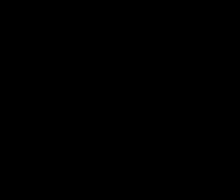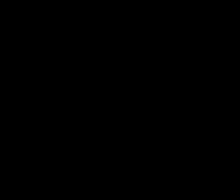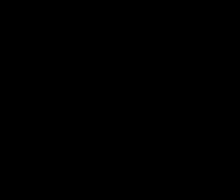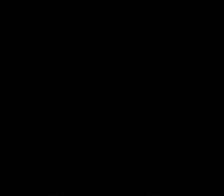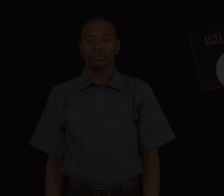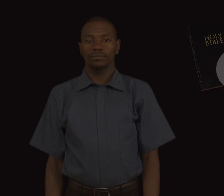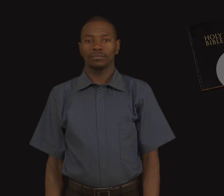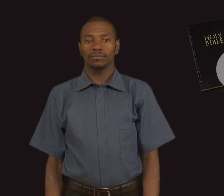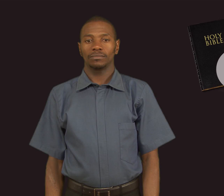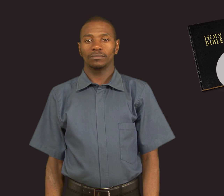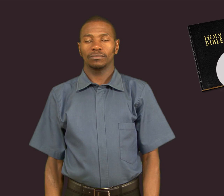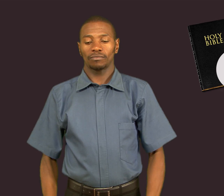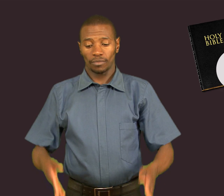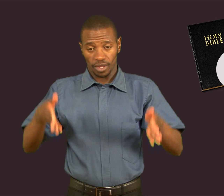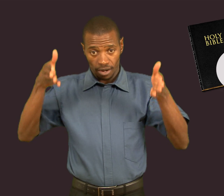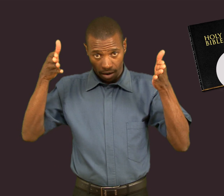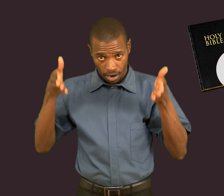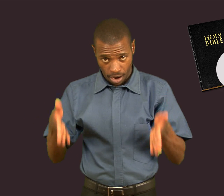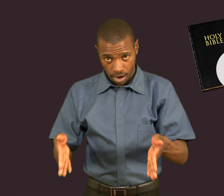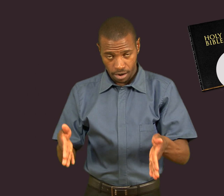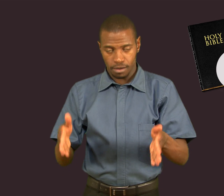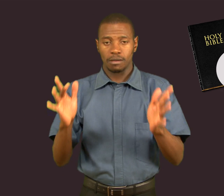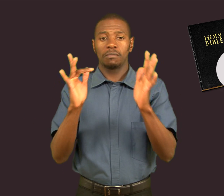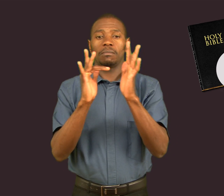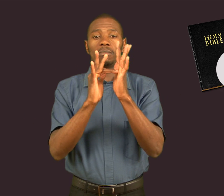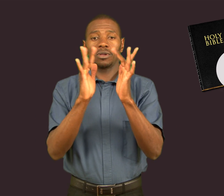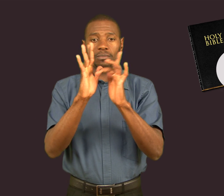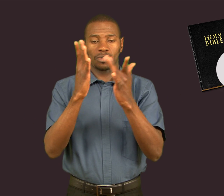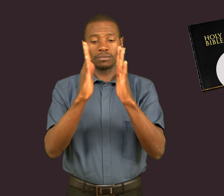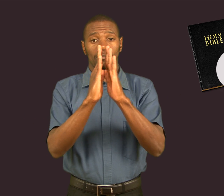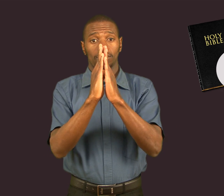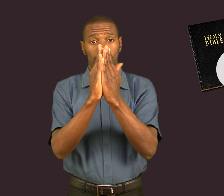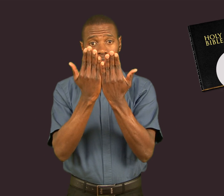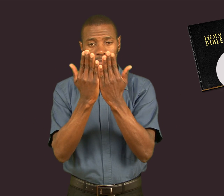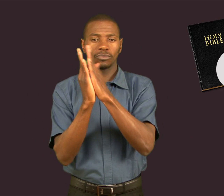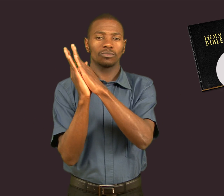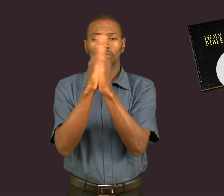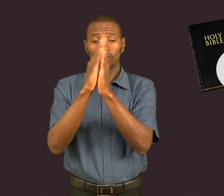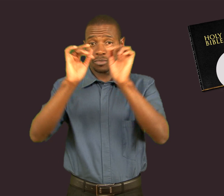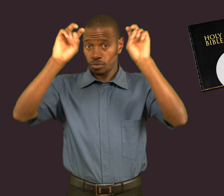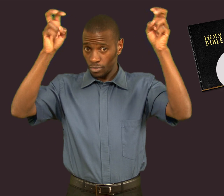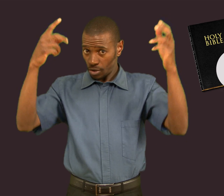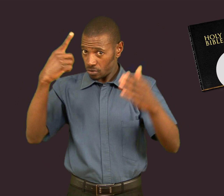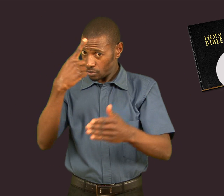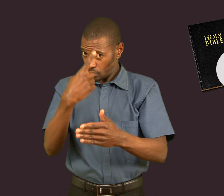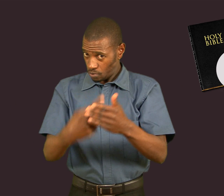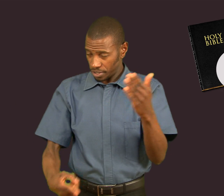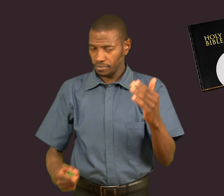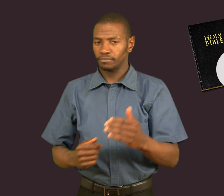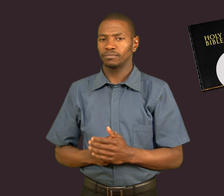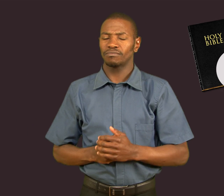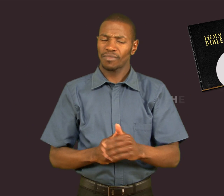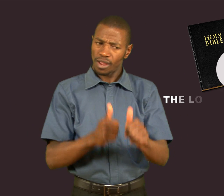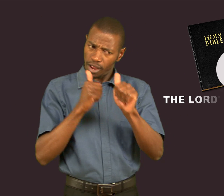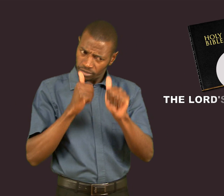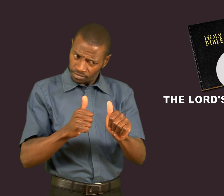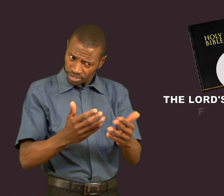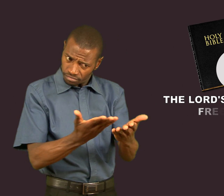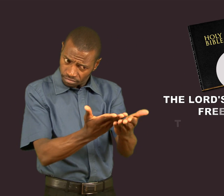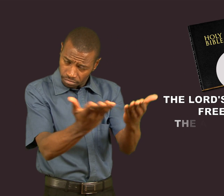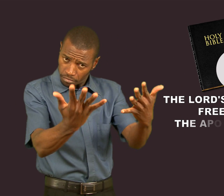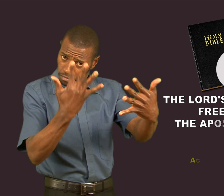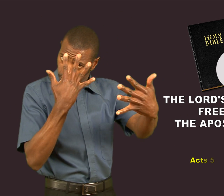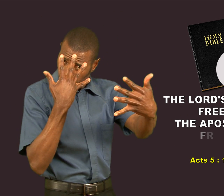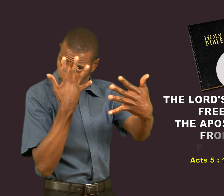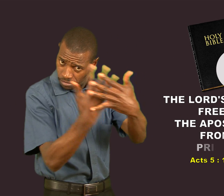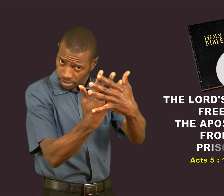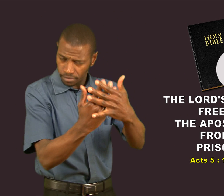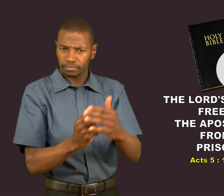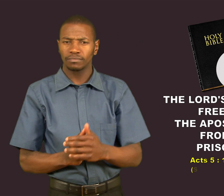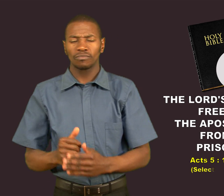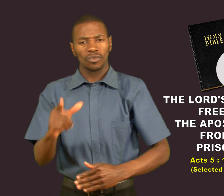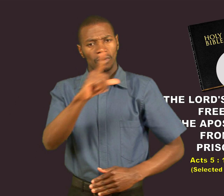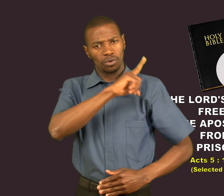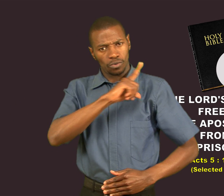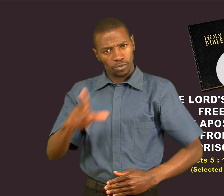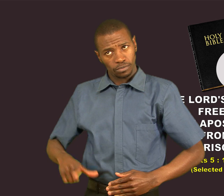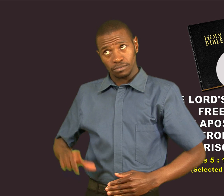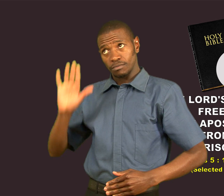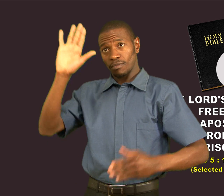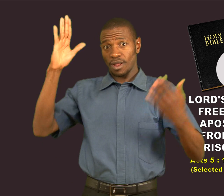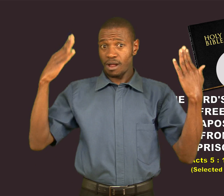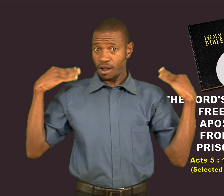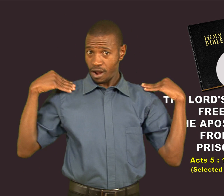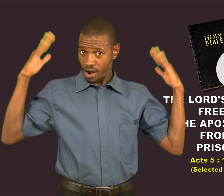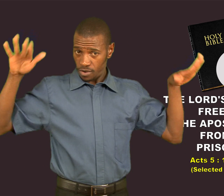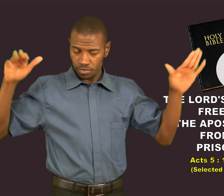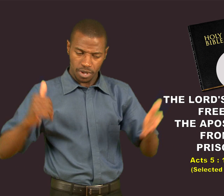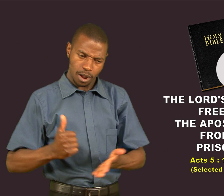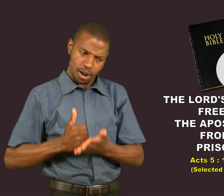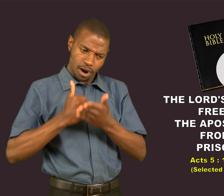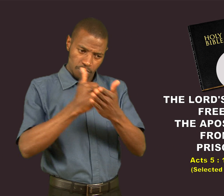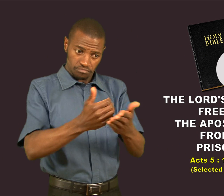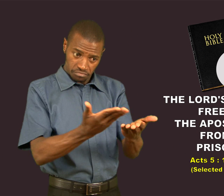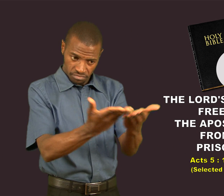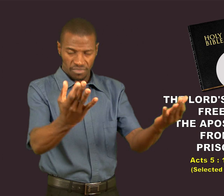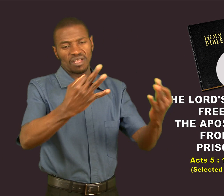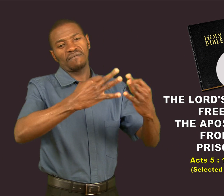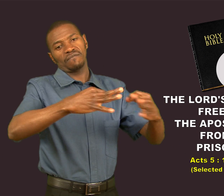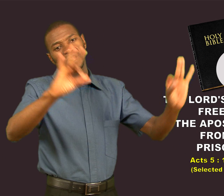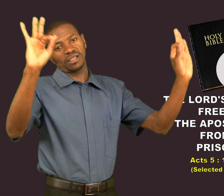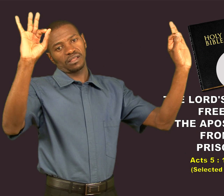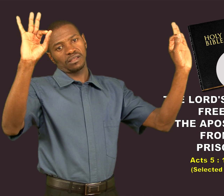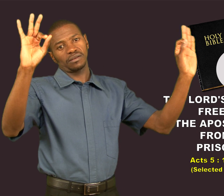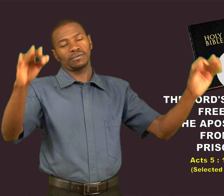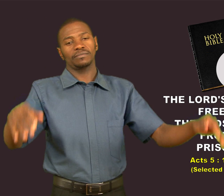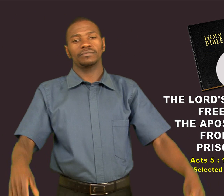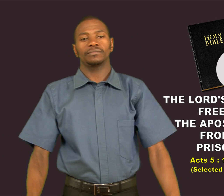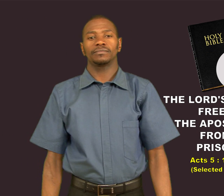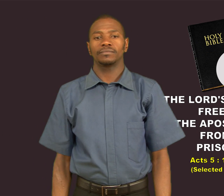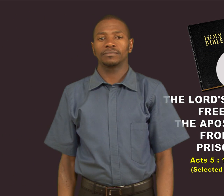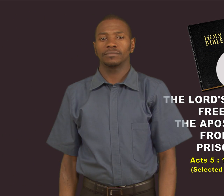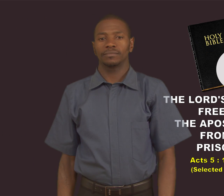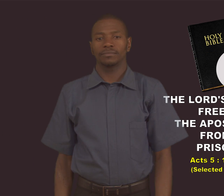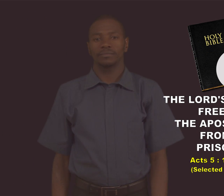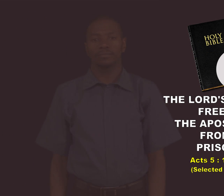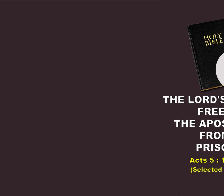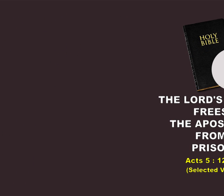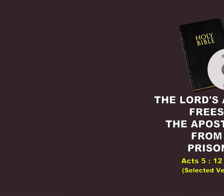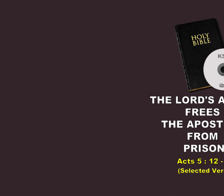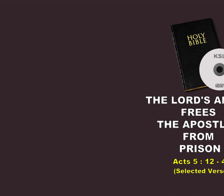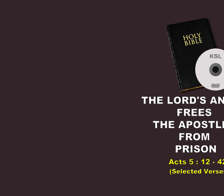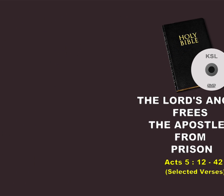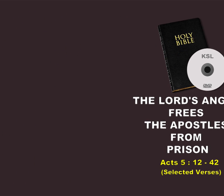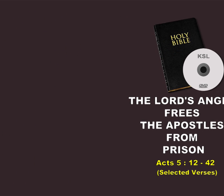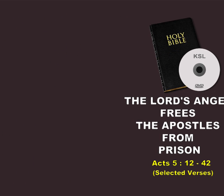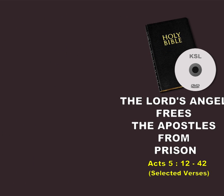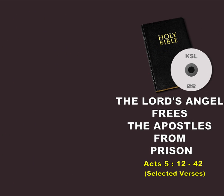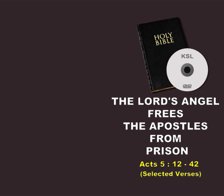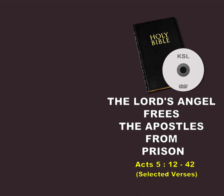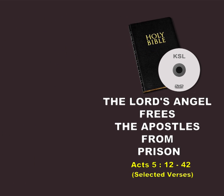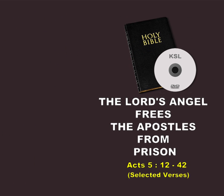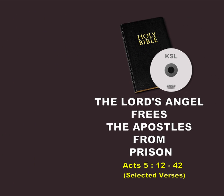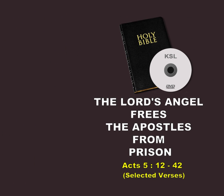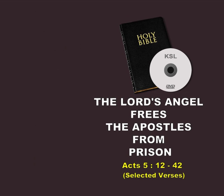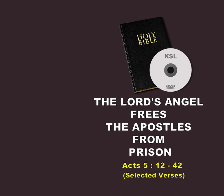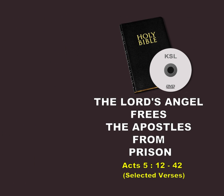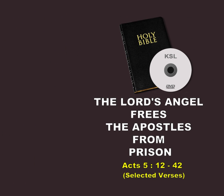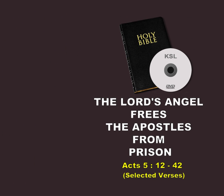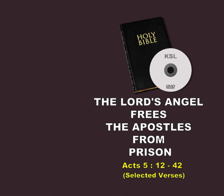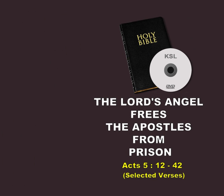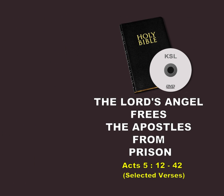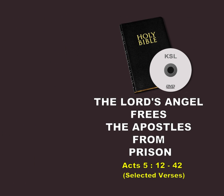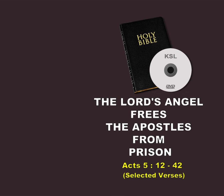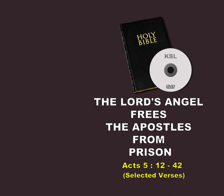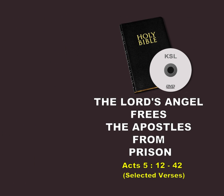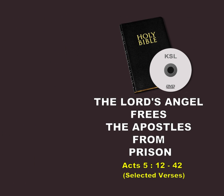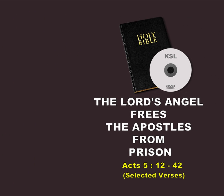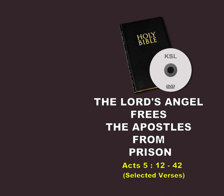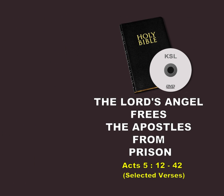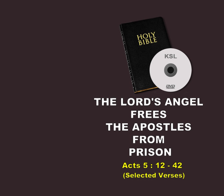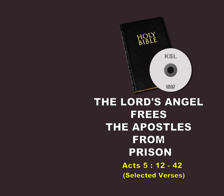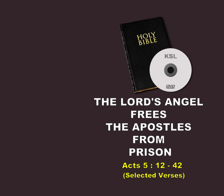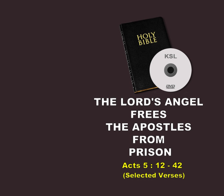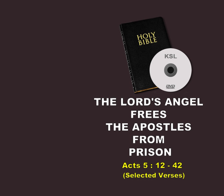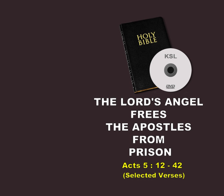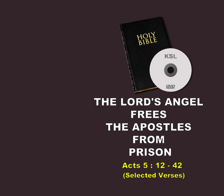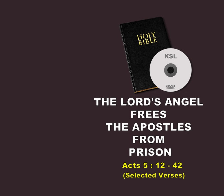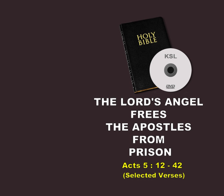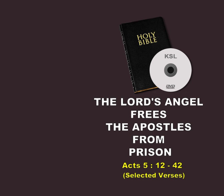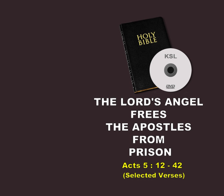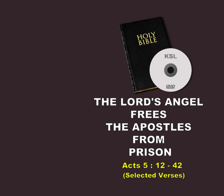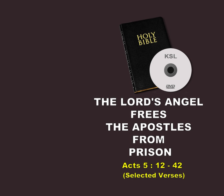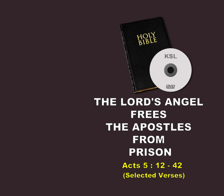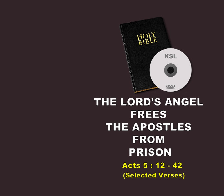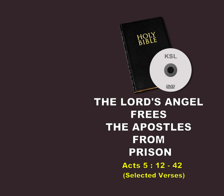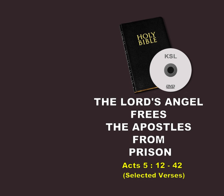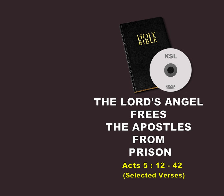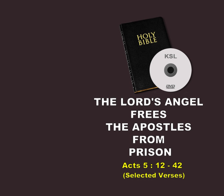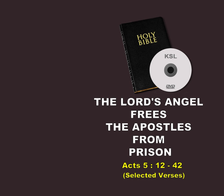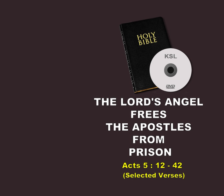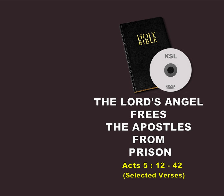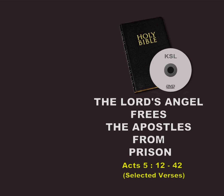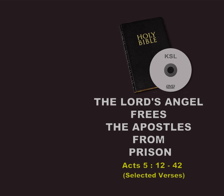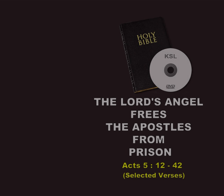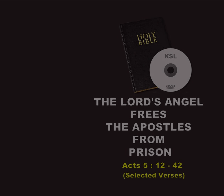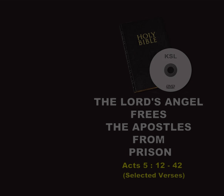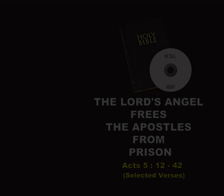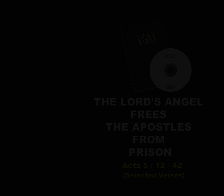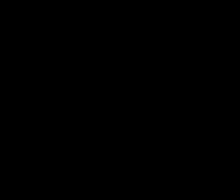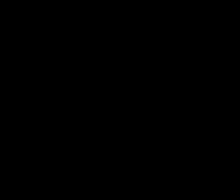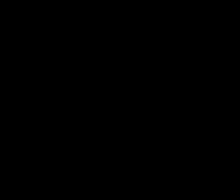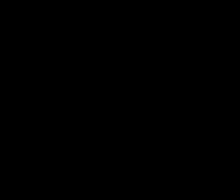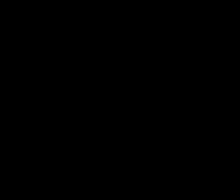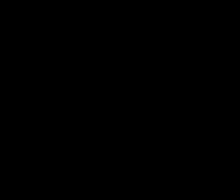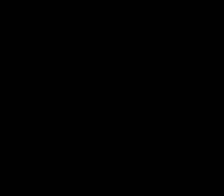The Lord's angel frees the apostles from prison